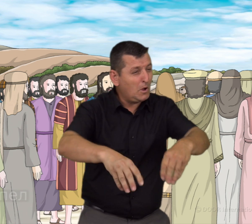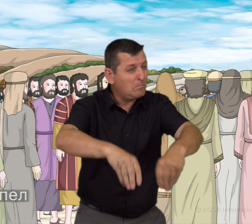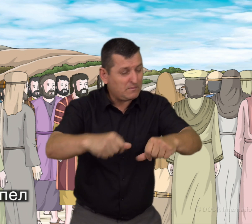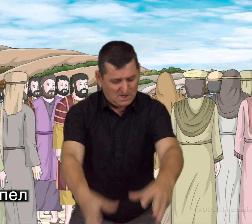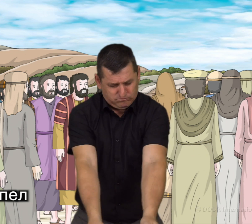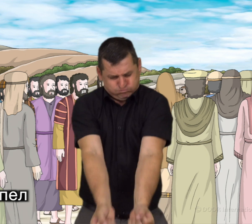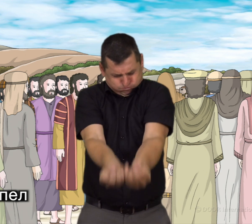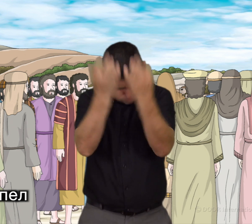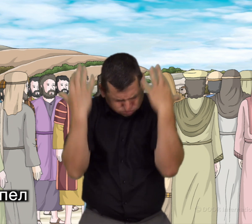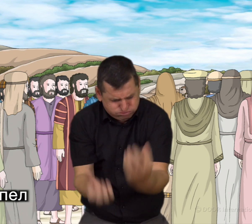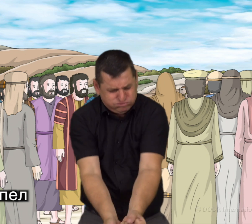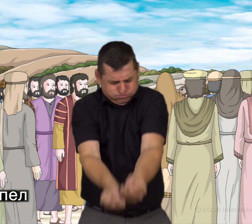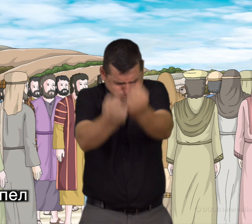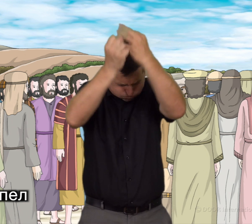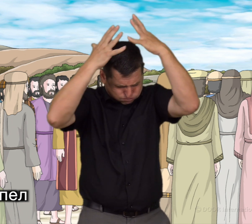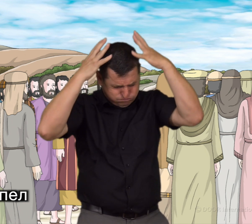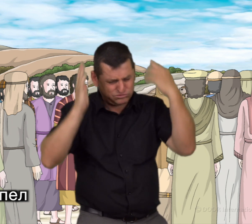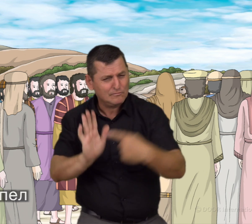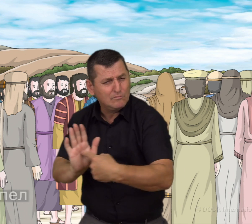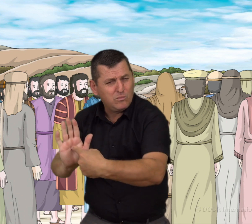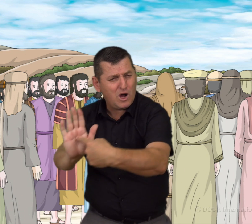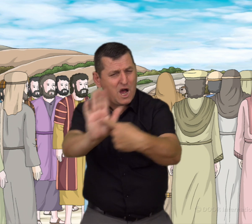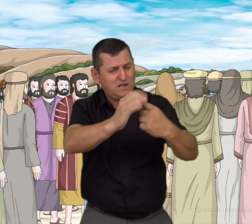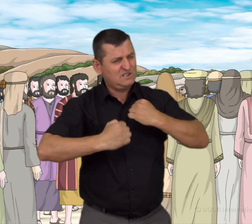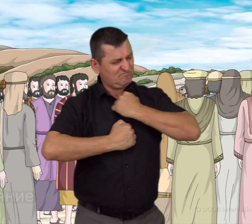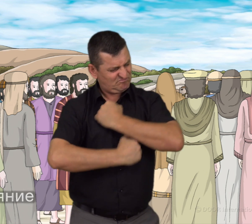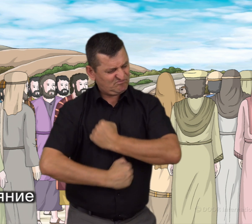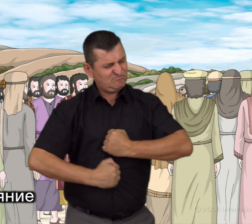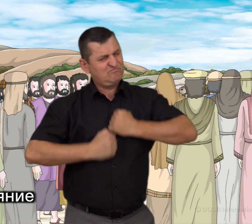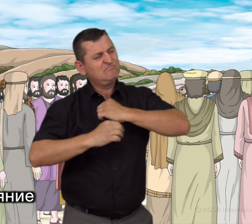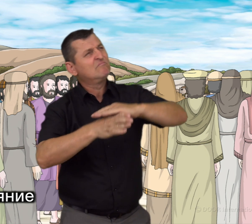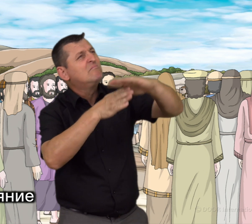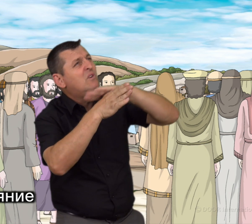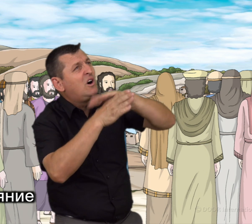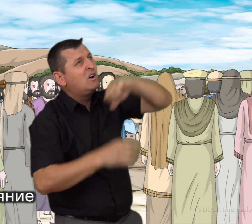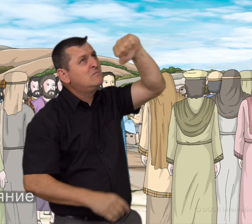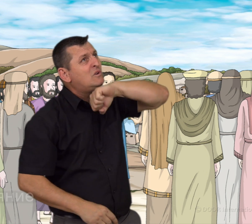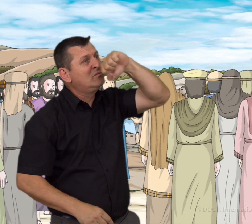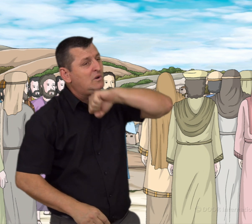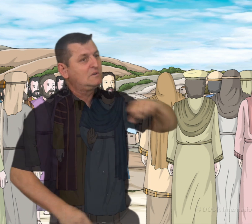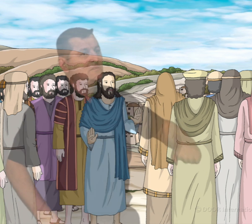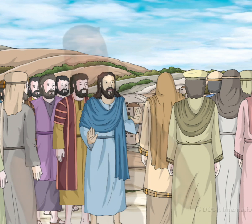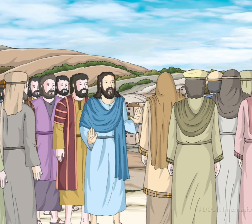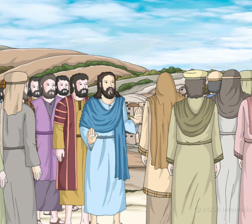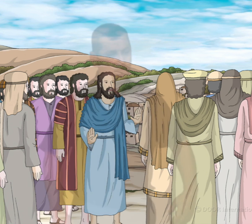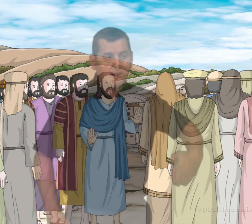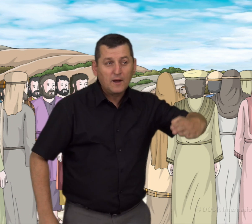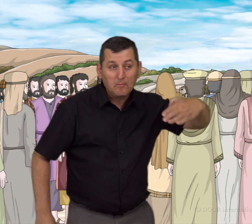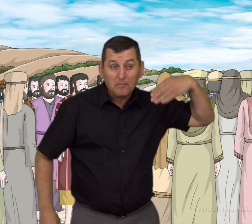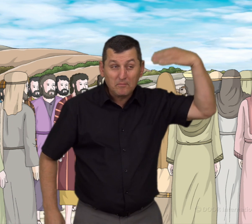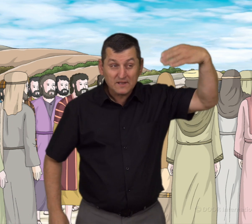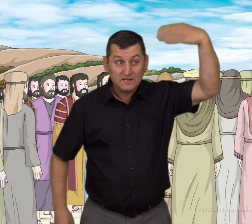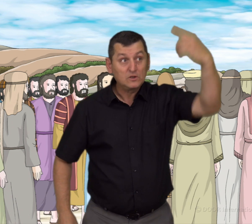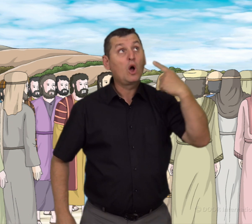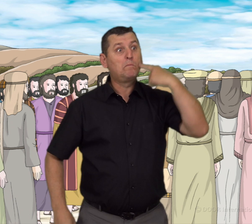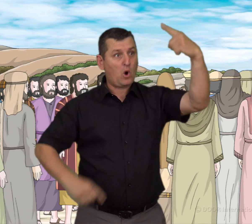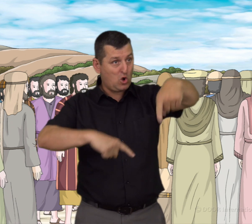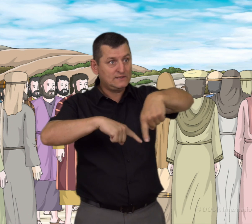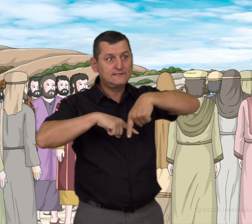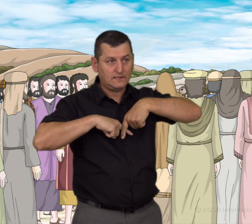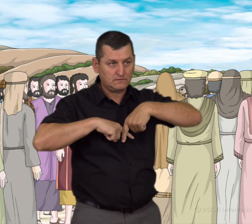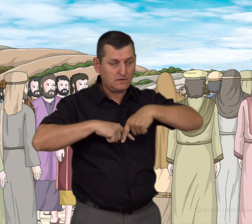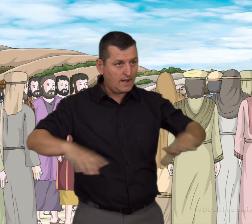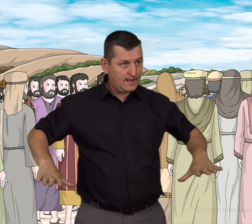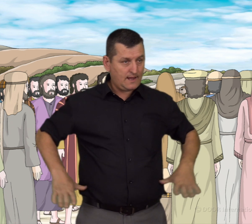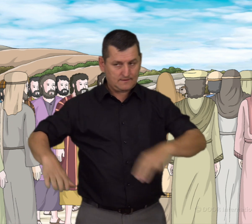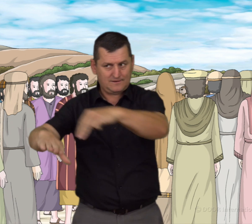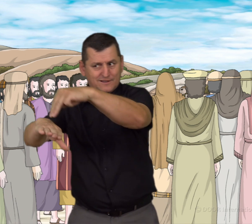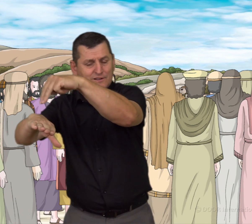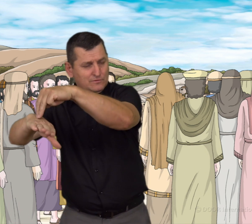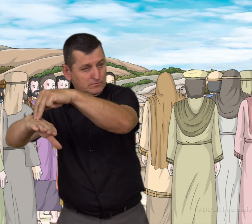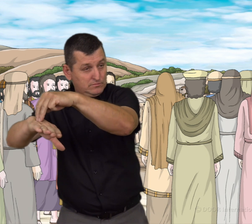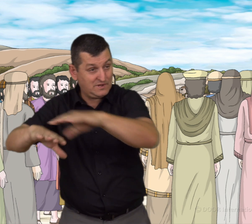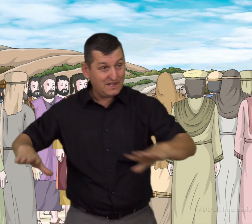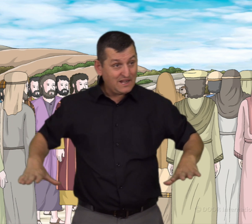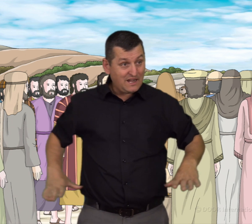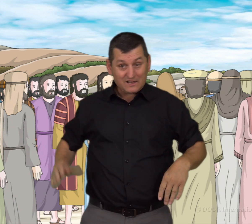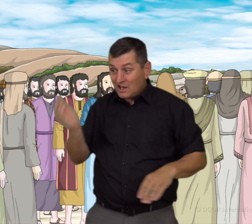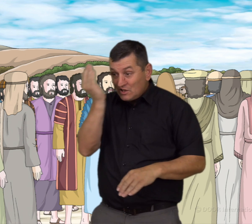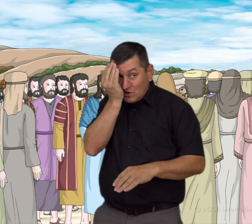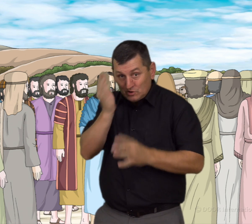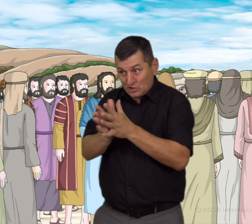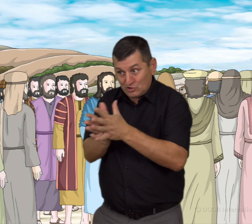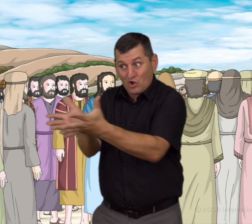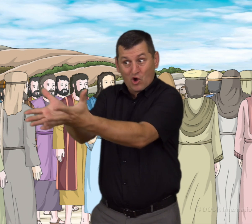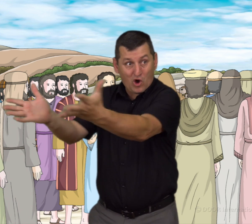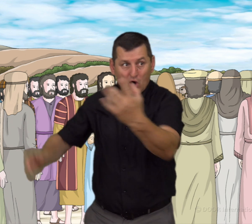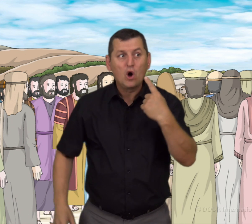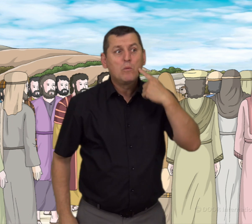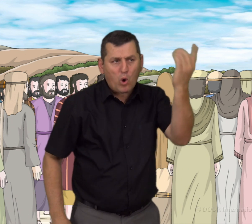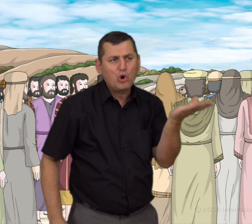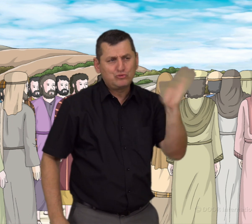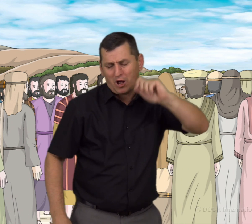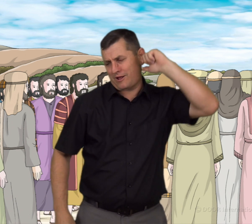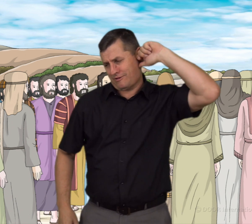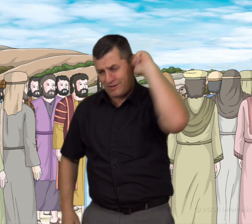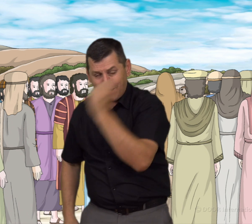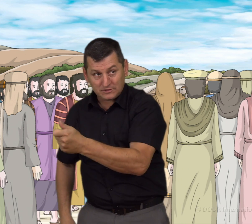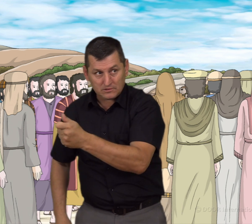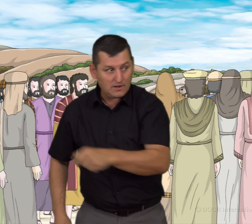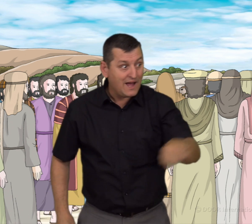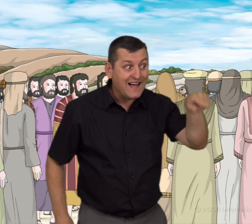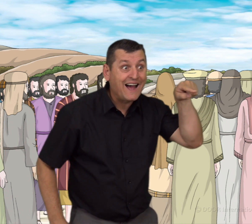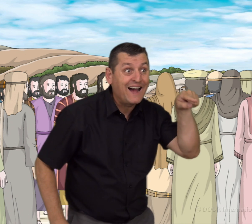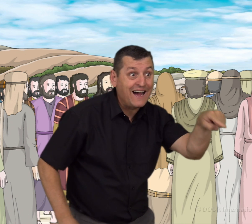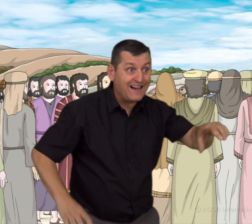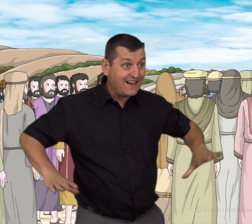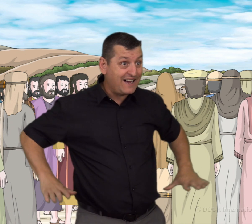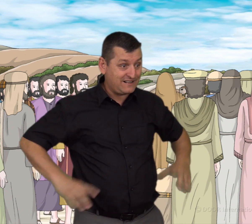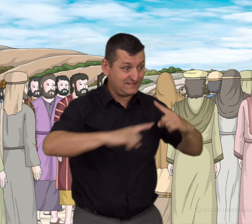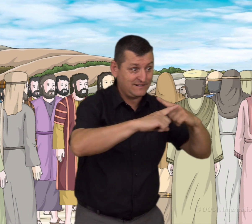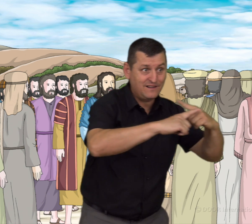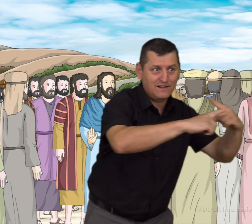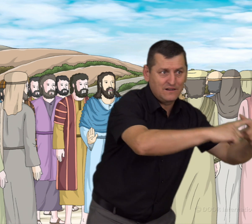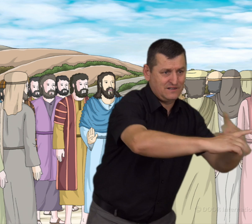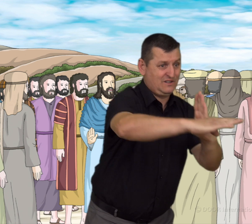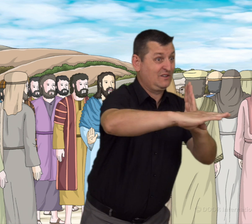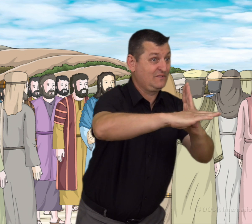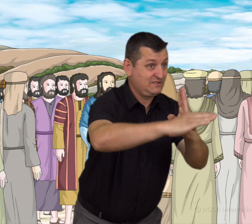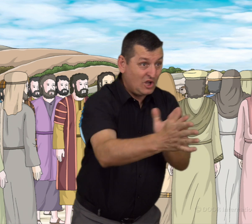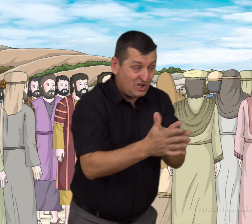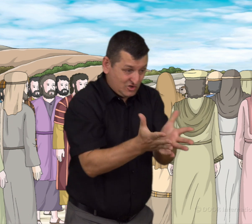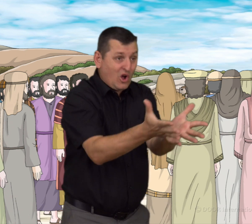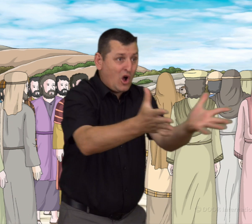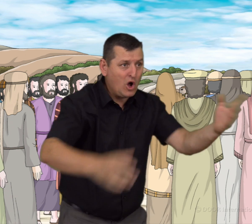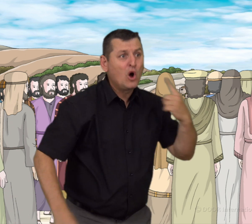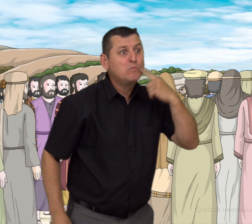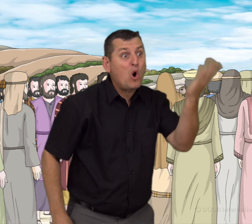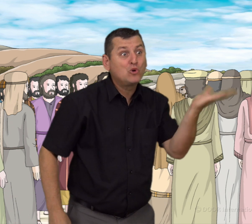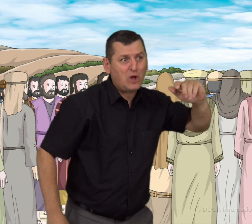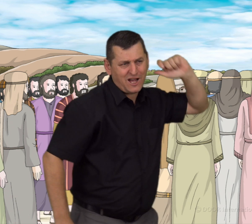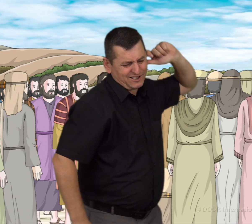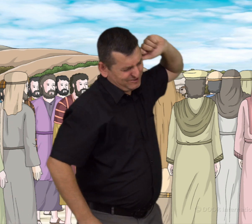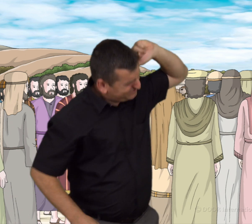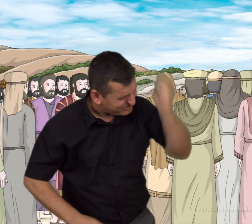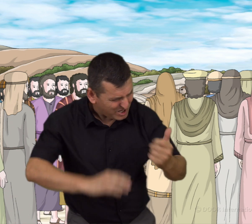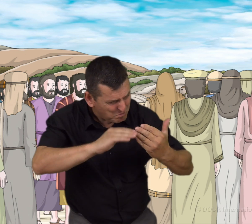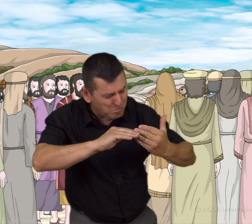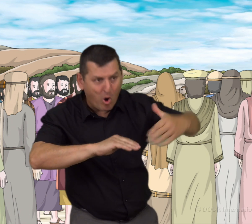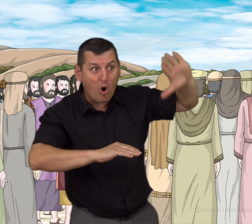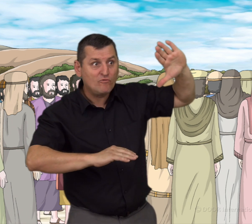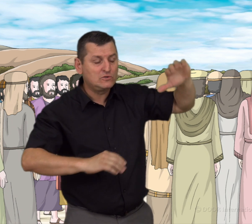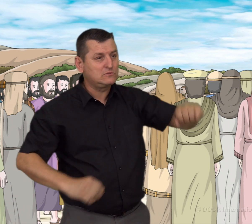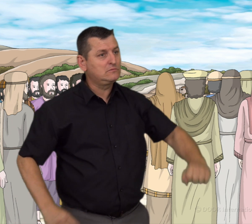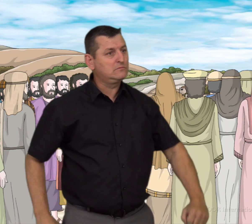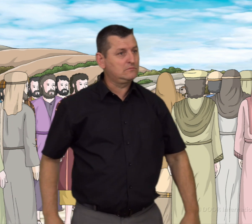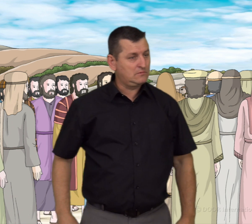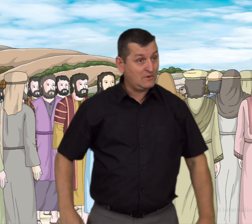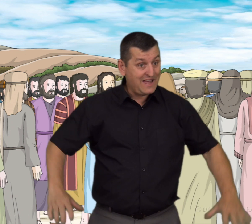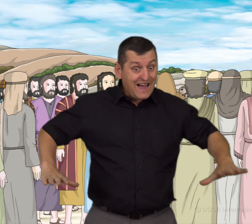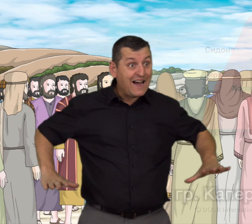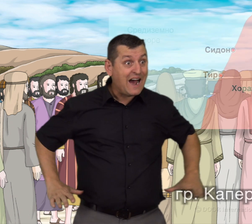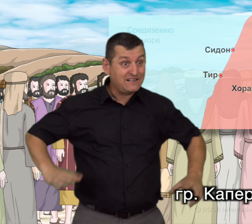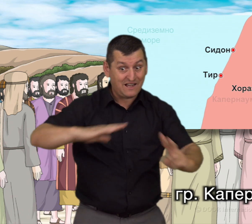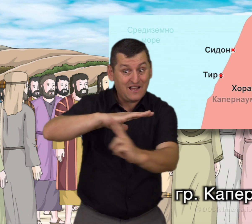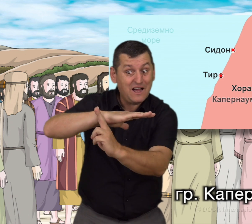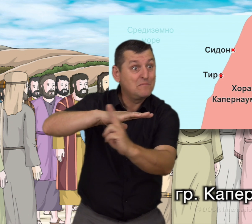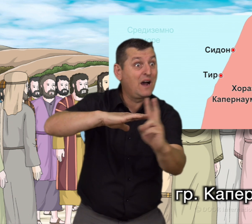But it will be more bearable for Tyre and Sidon at the judgment than for you.